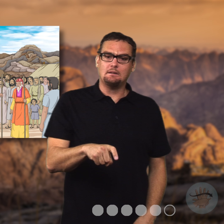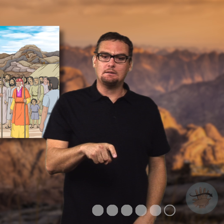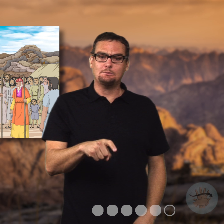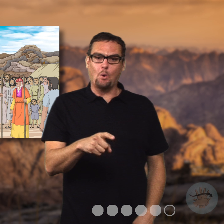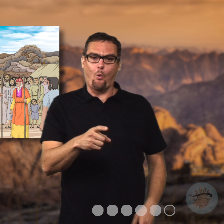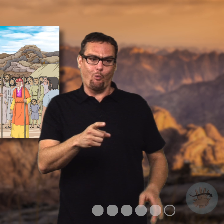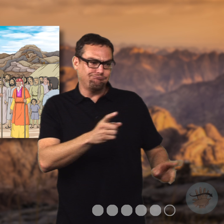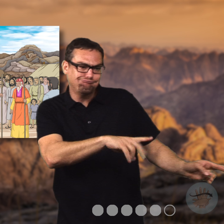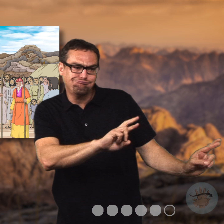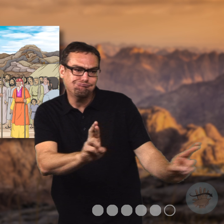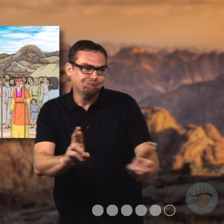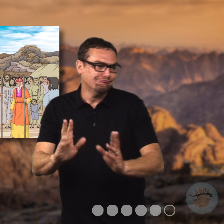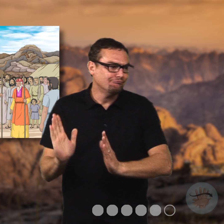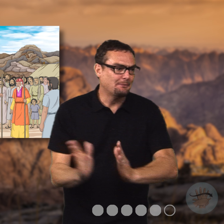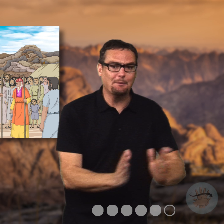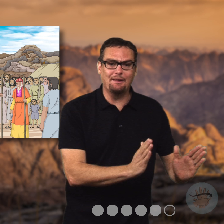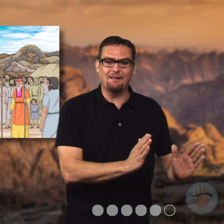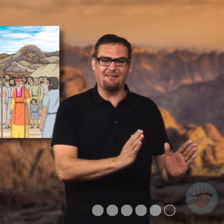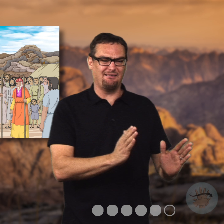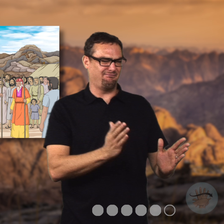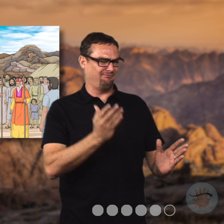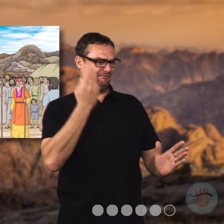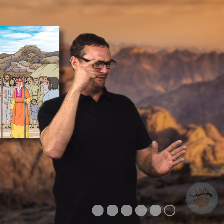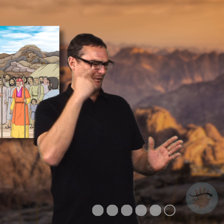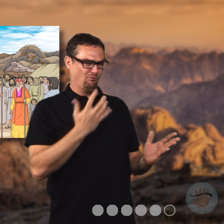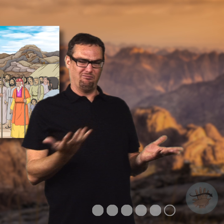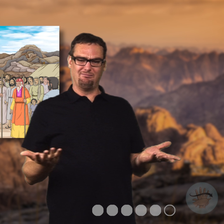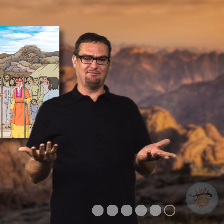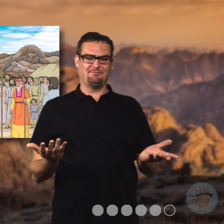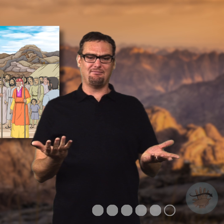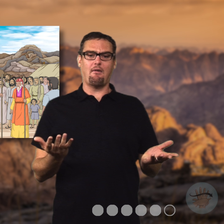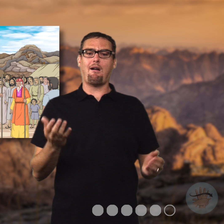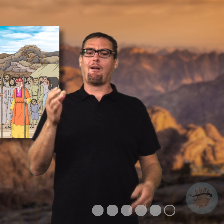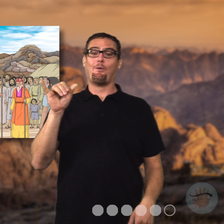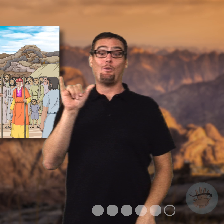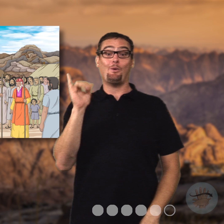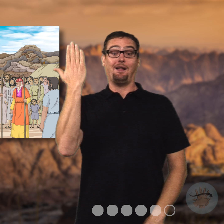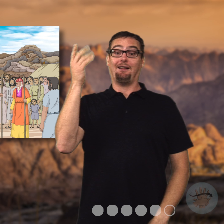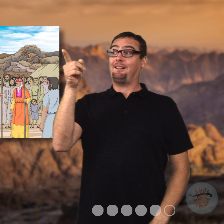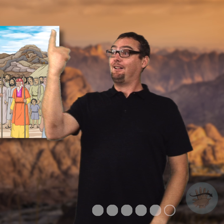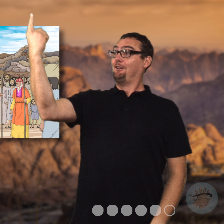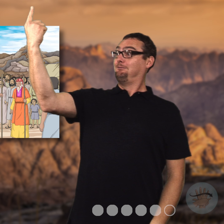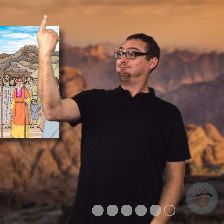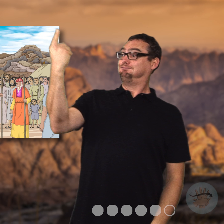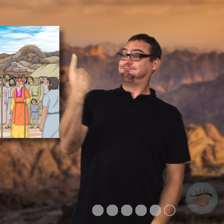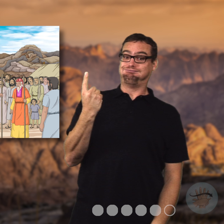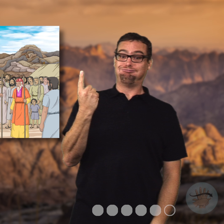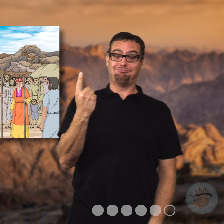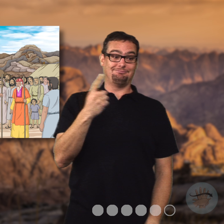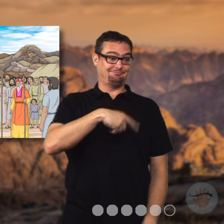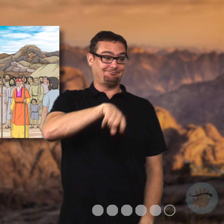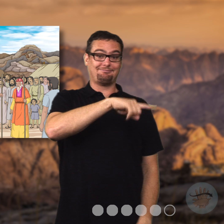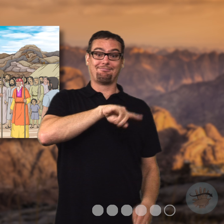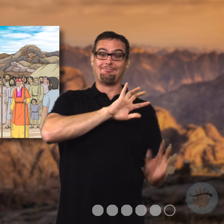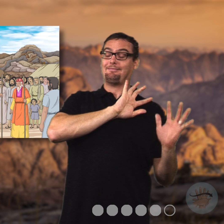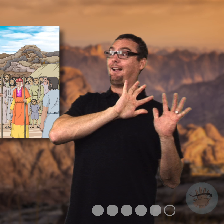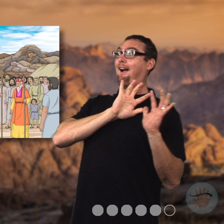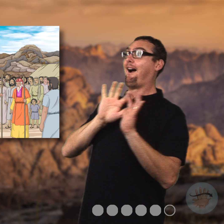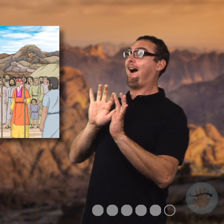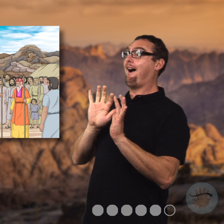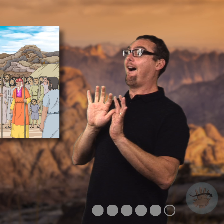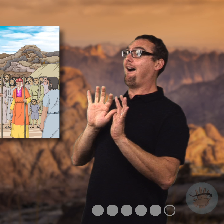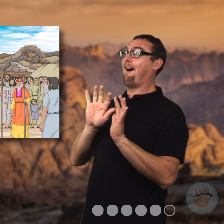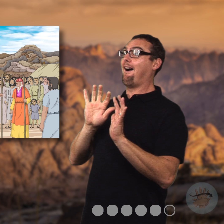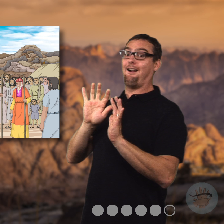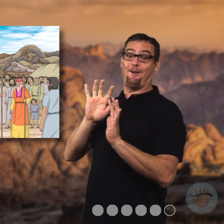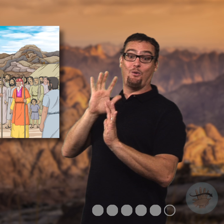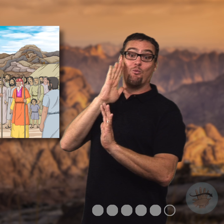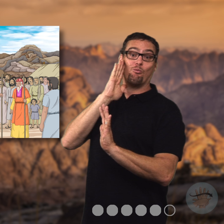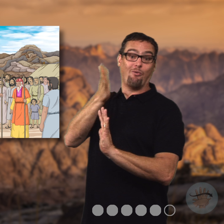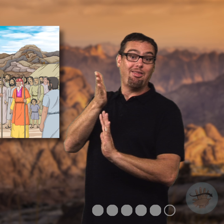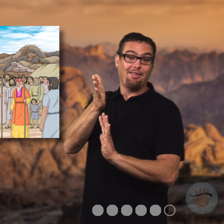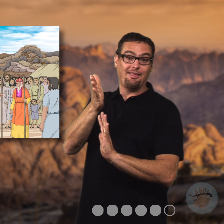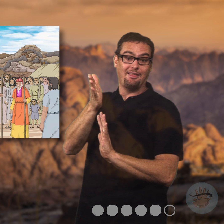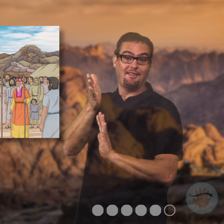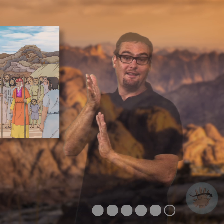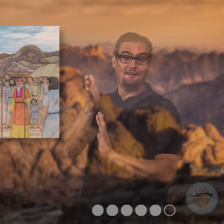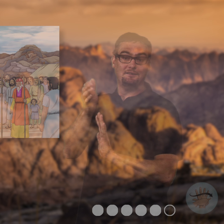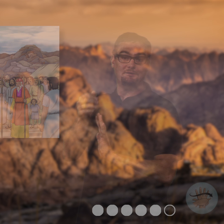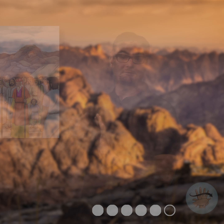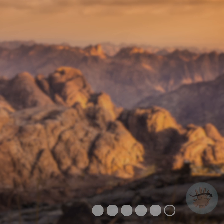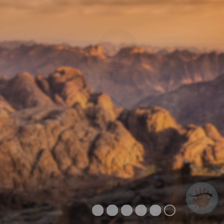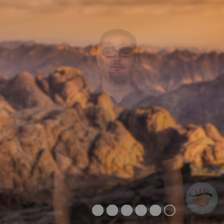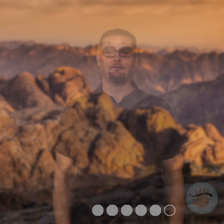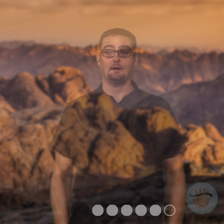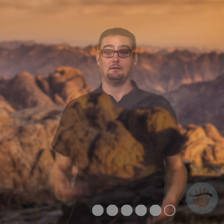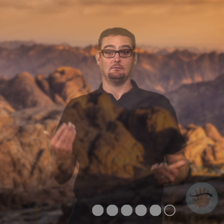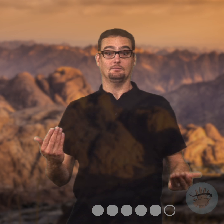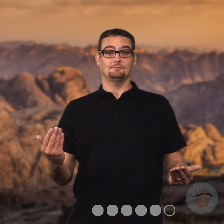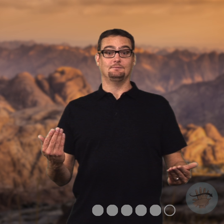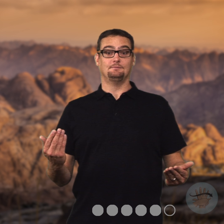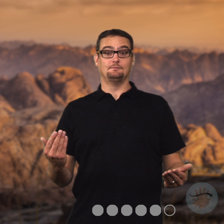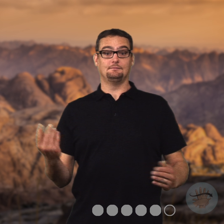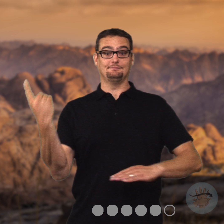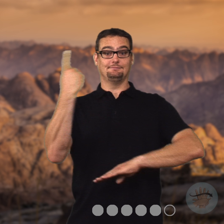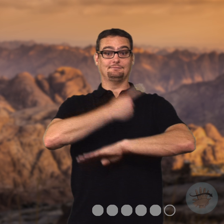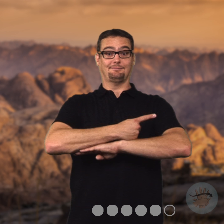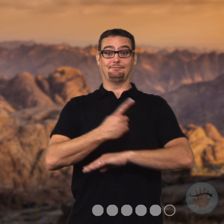“Do not draw near to a woman.”